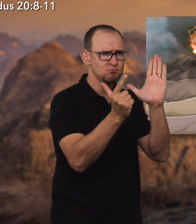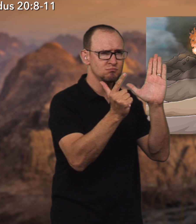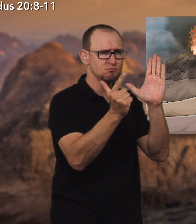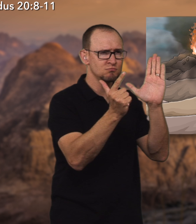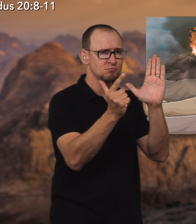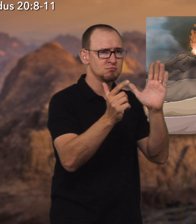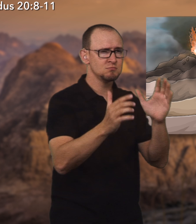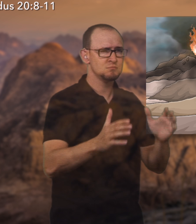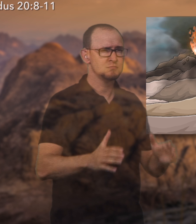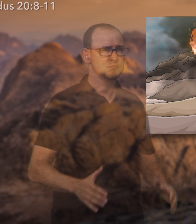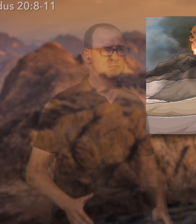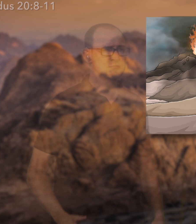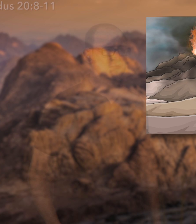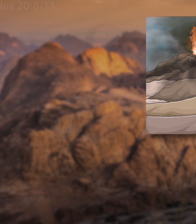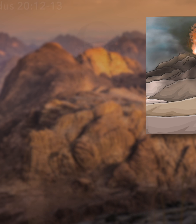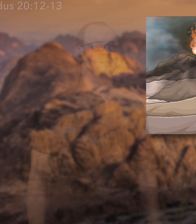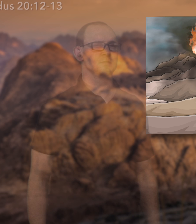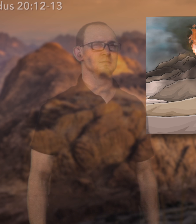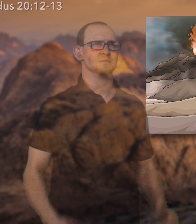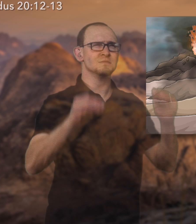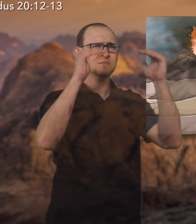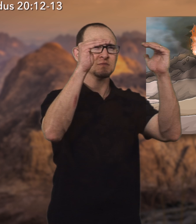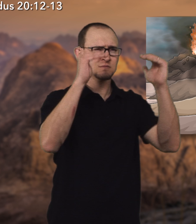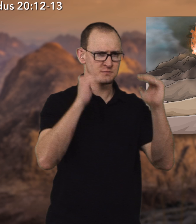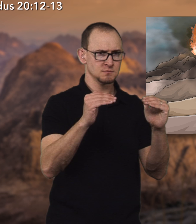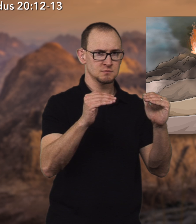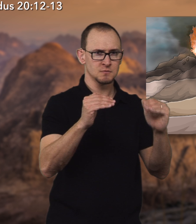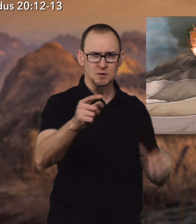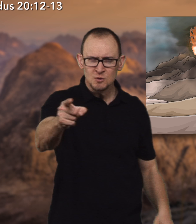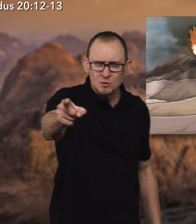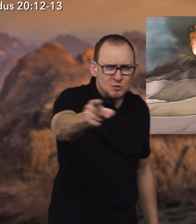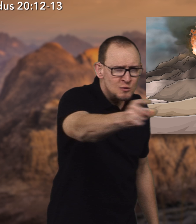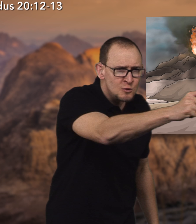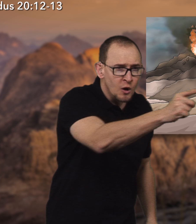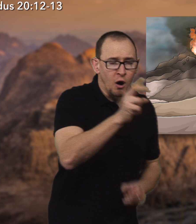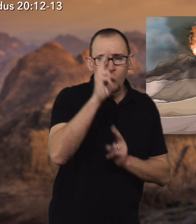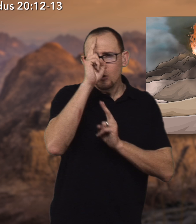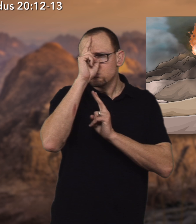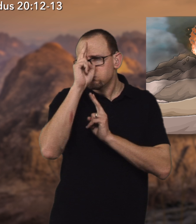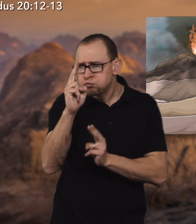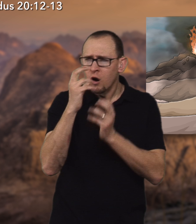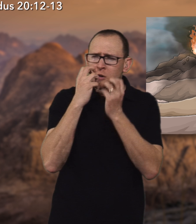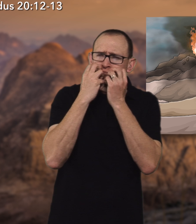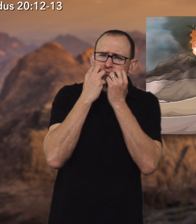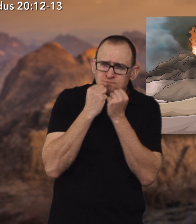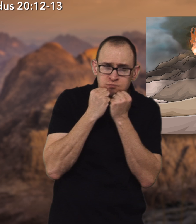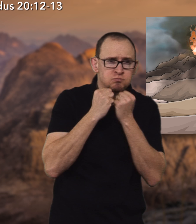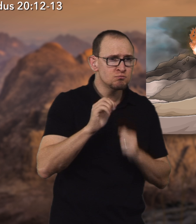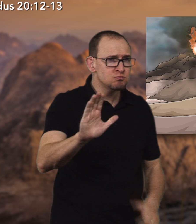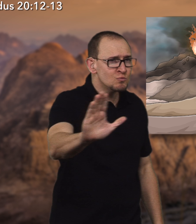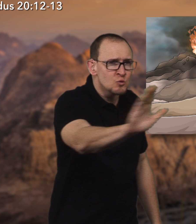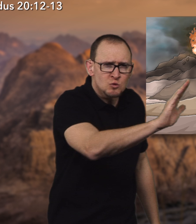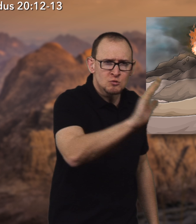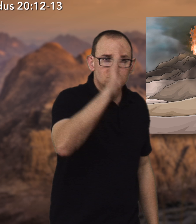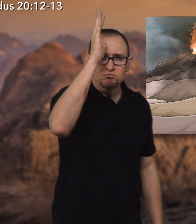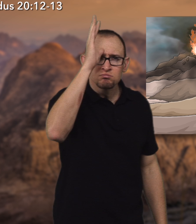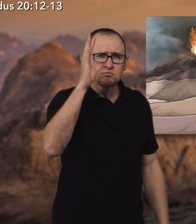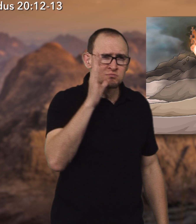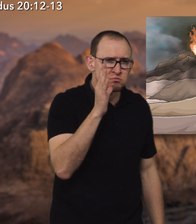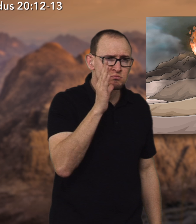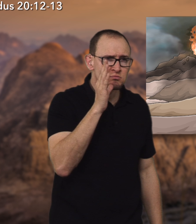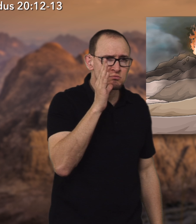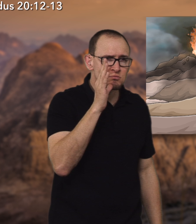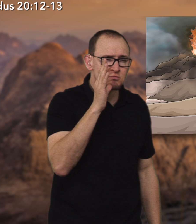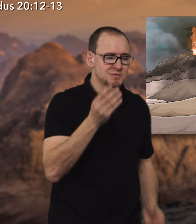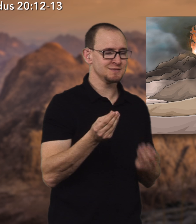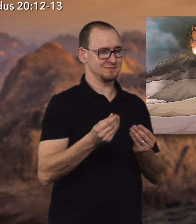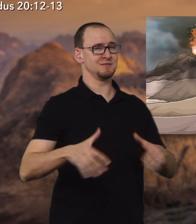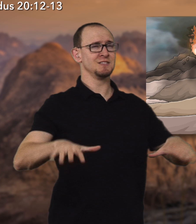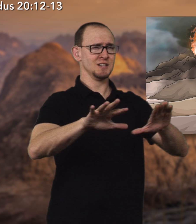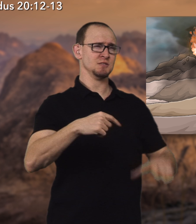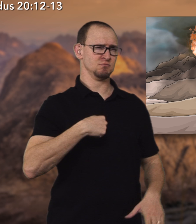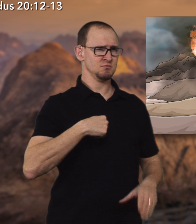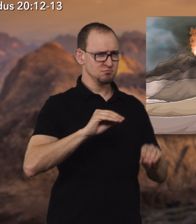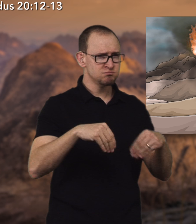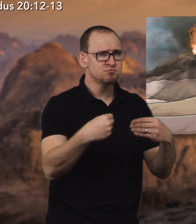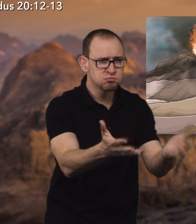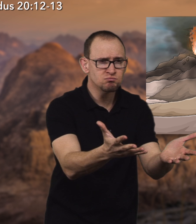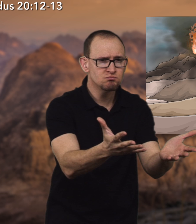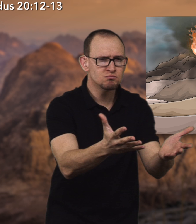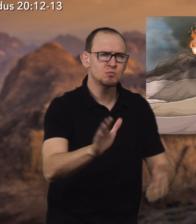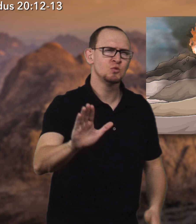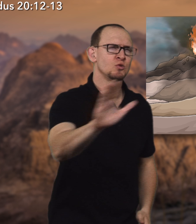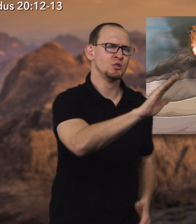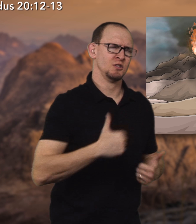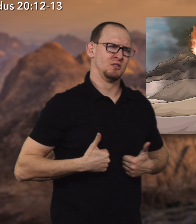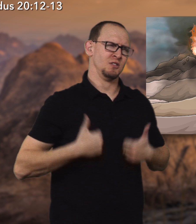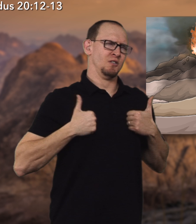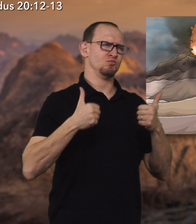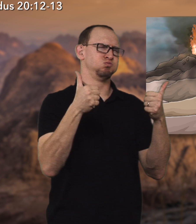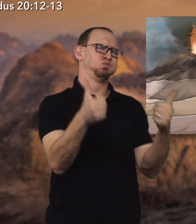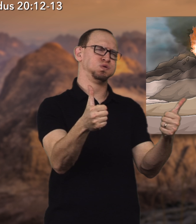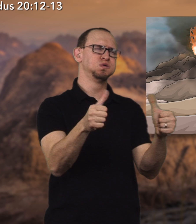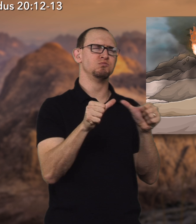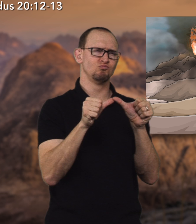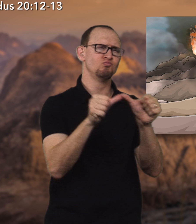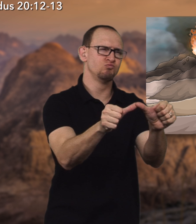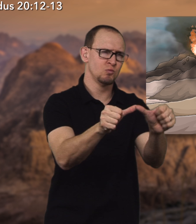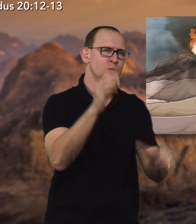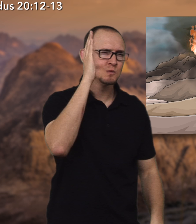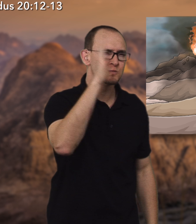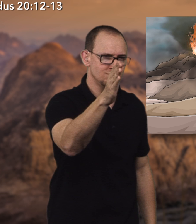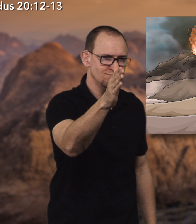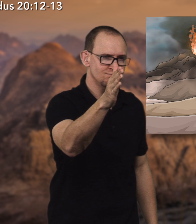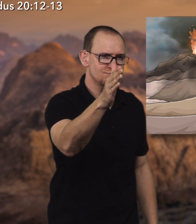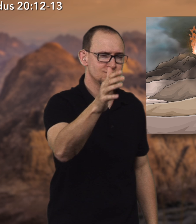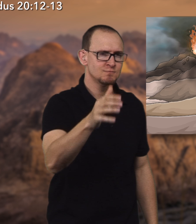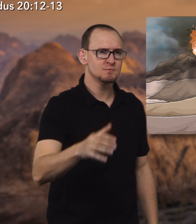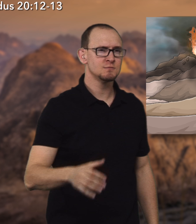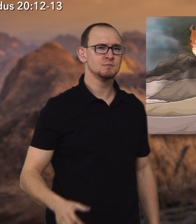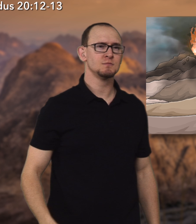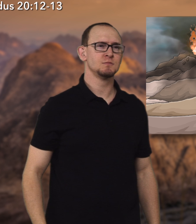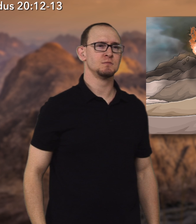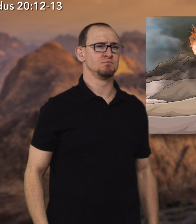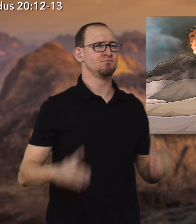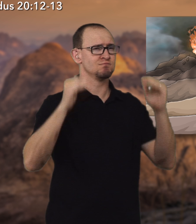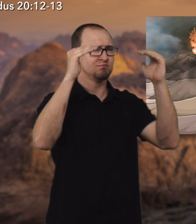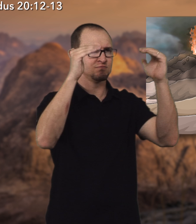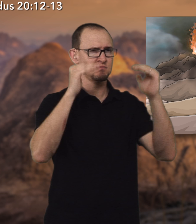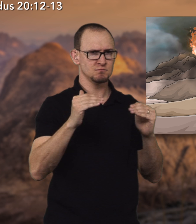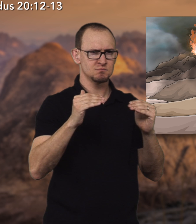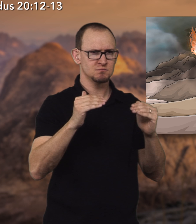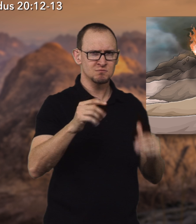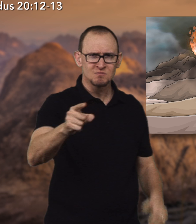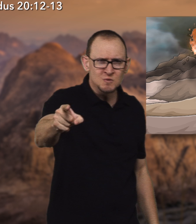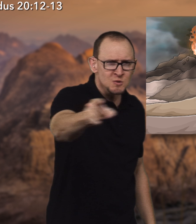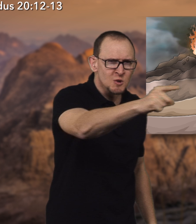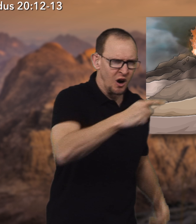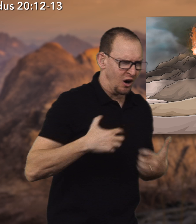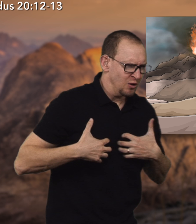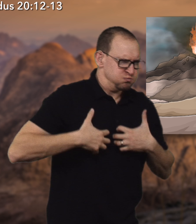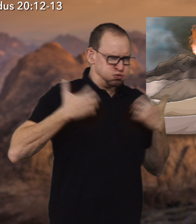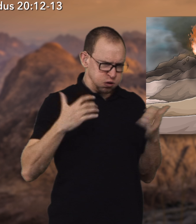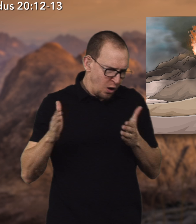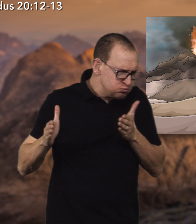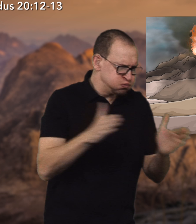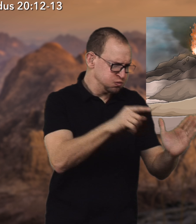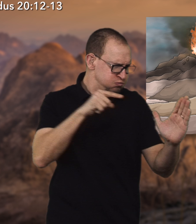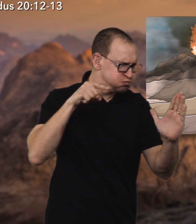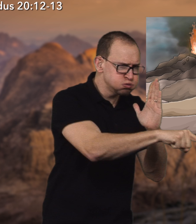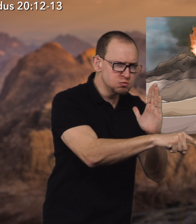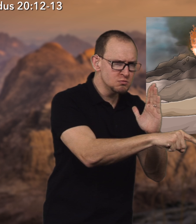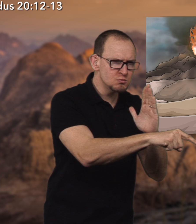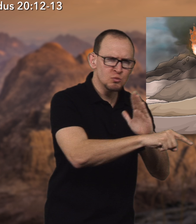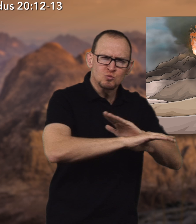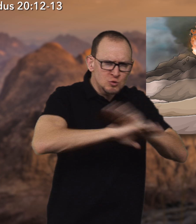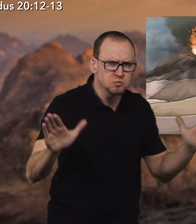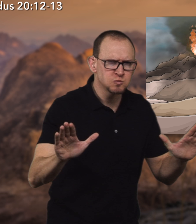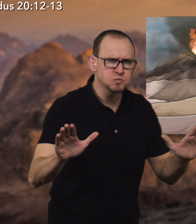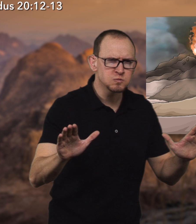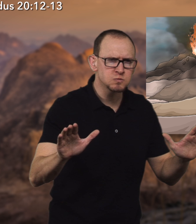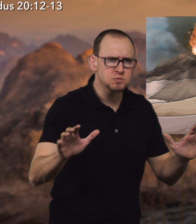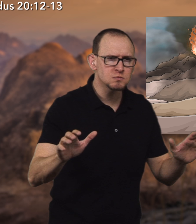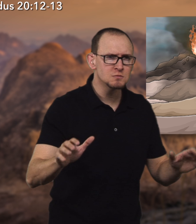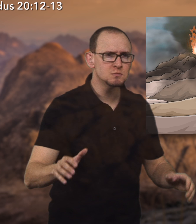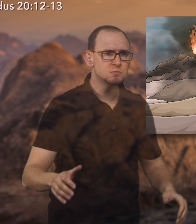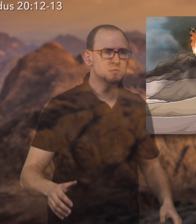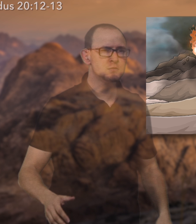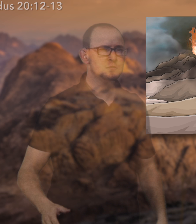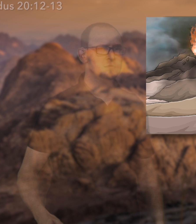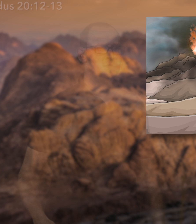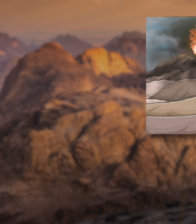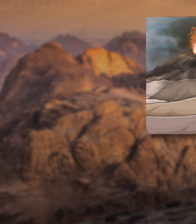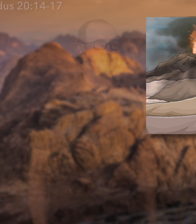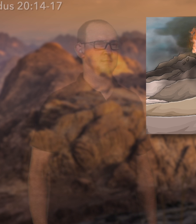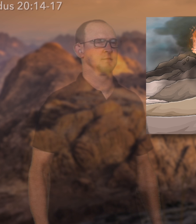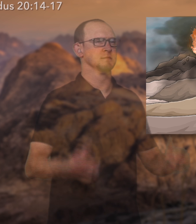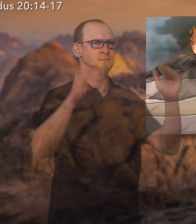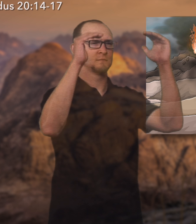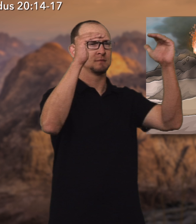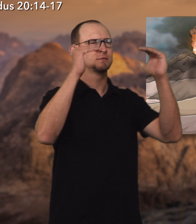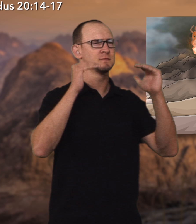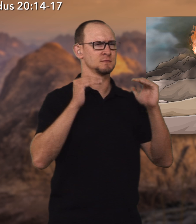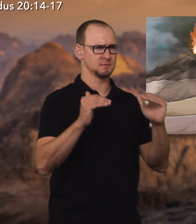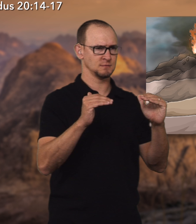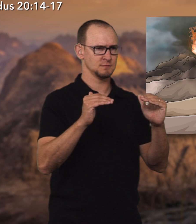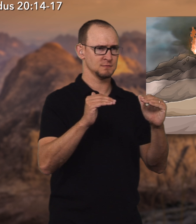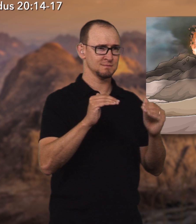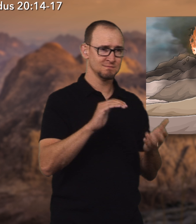Honor your father and mother, so that your days may be long in the land that the LORD your God is giving you. You shall not murder.